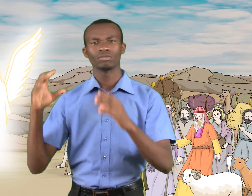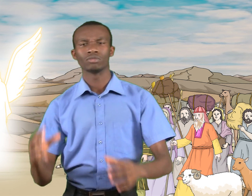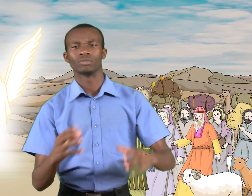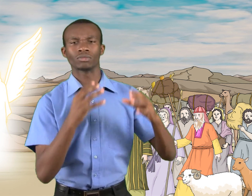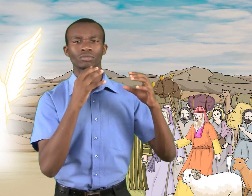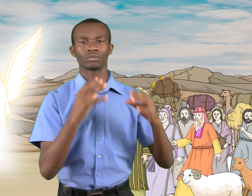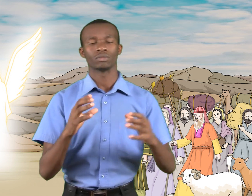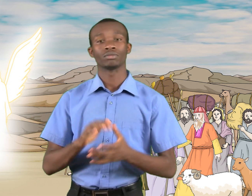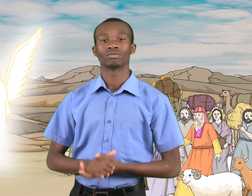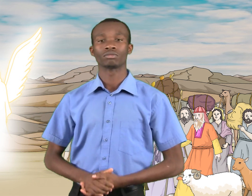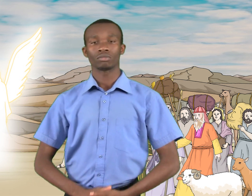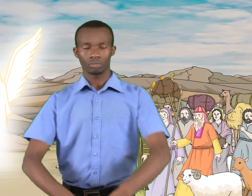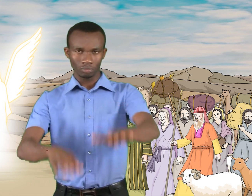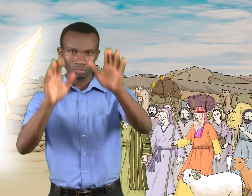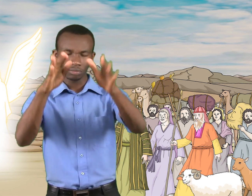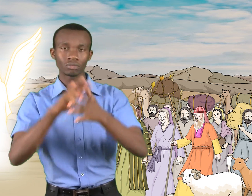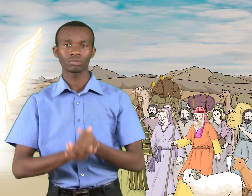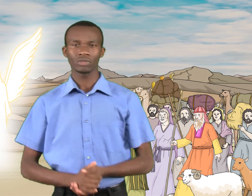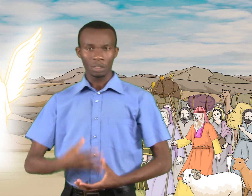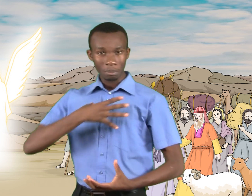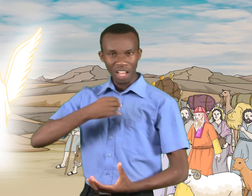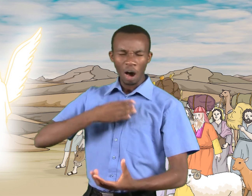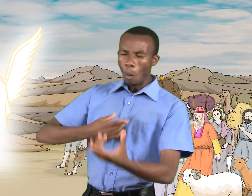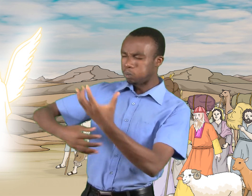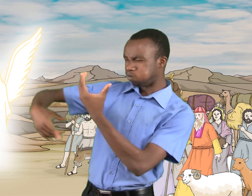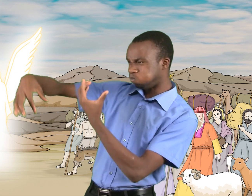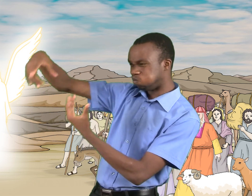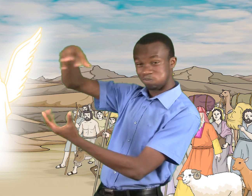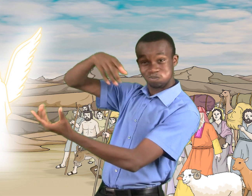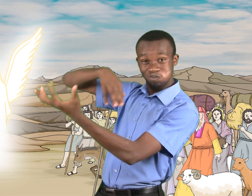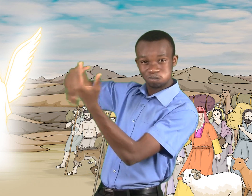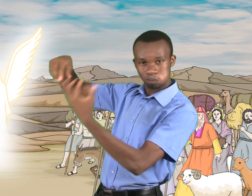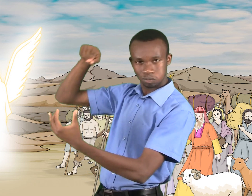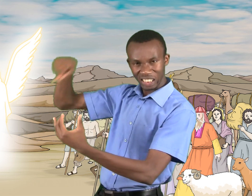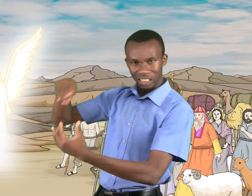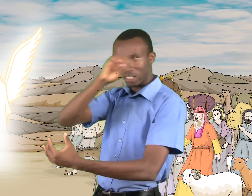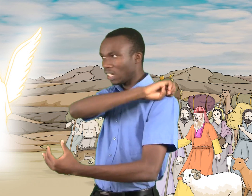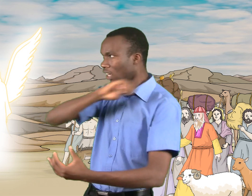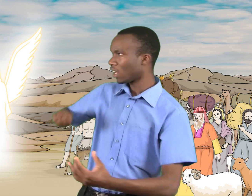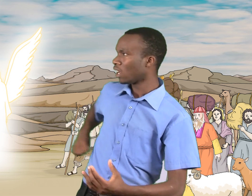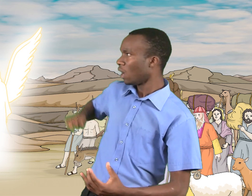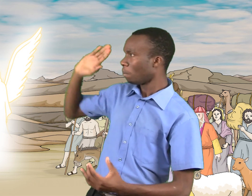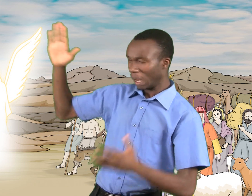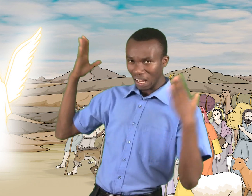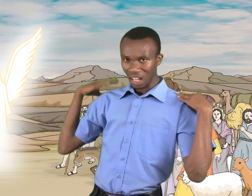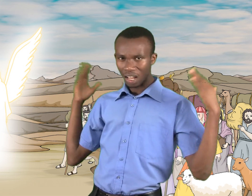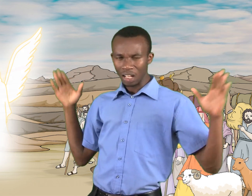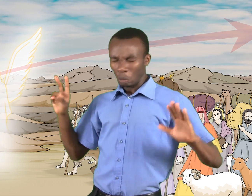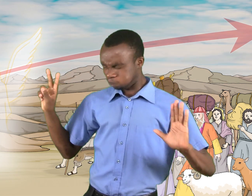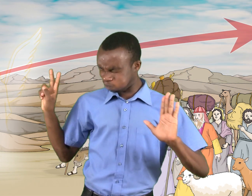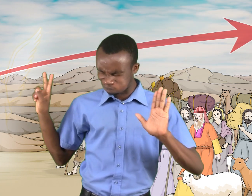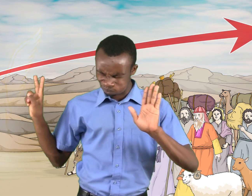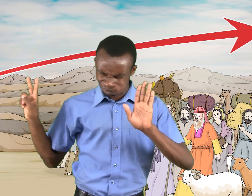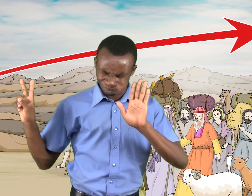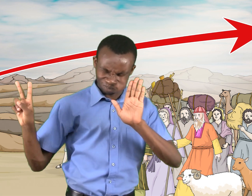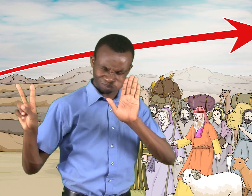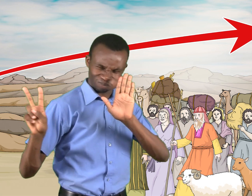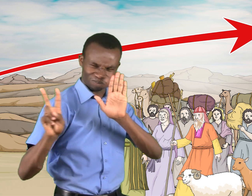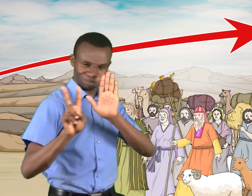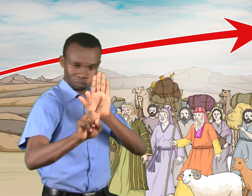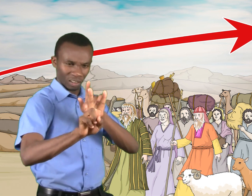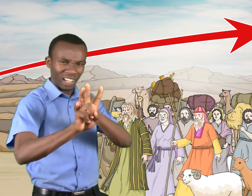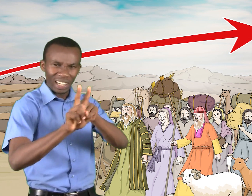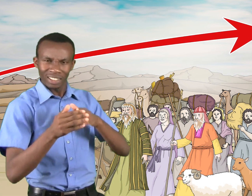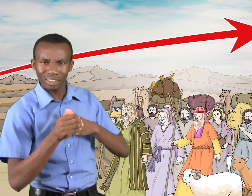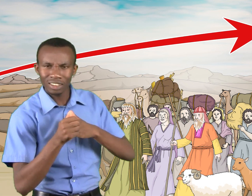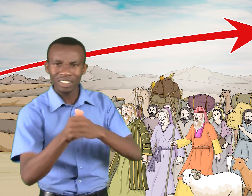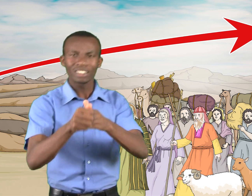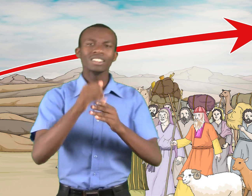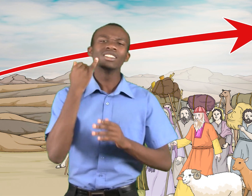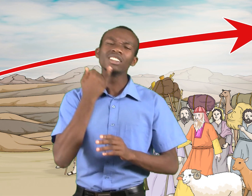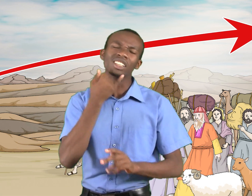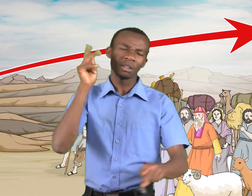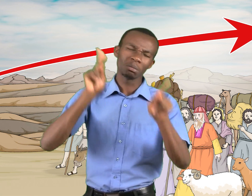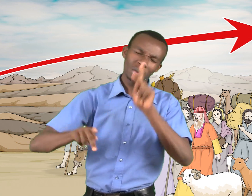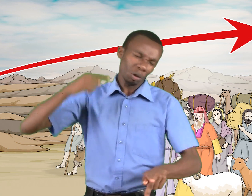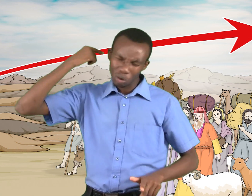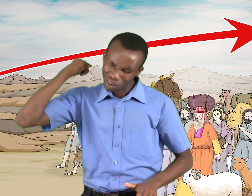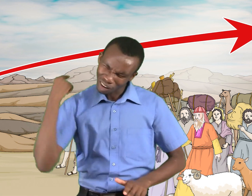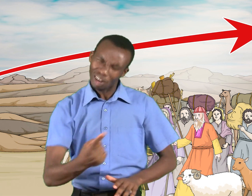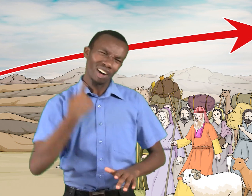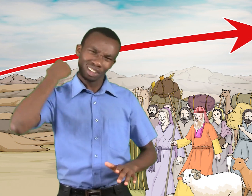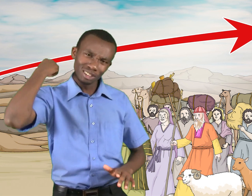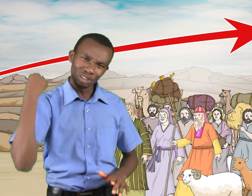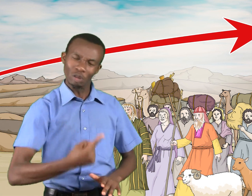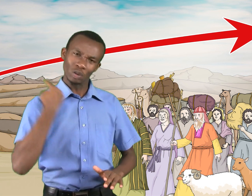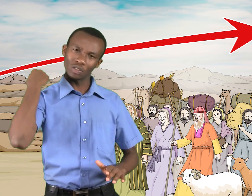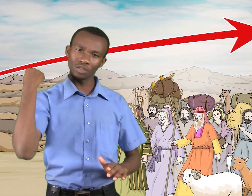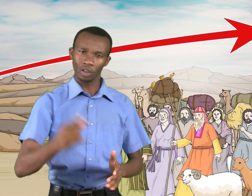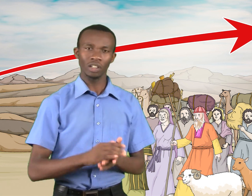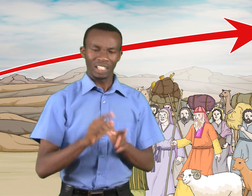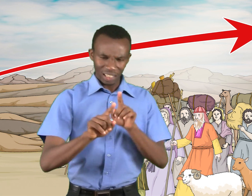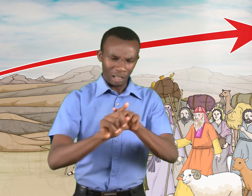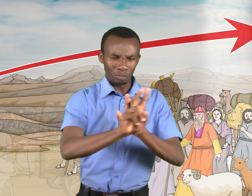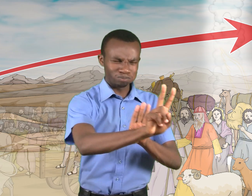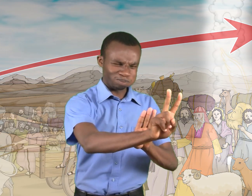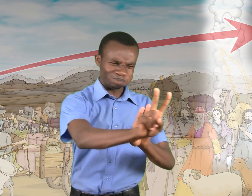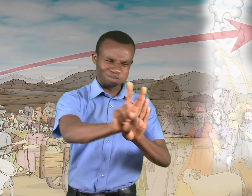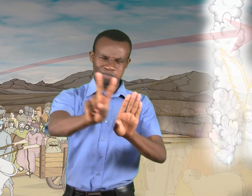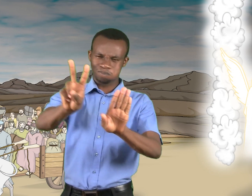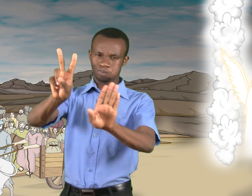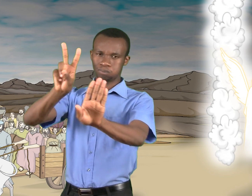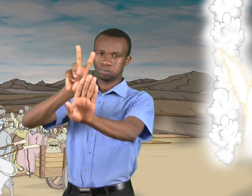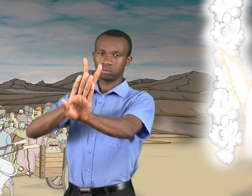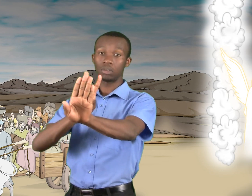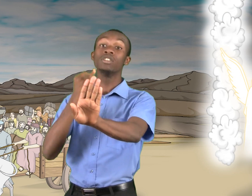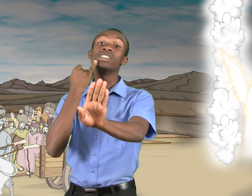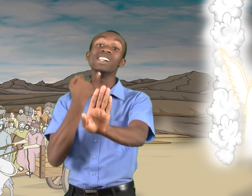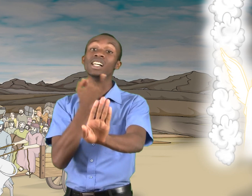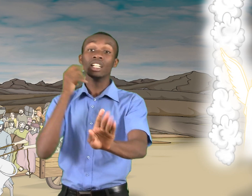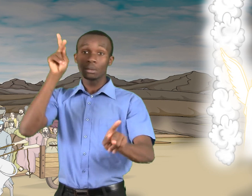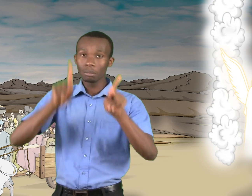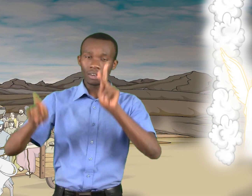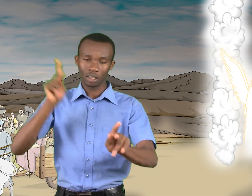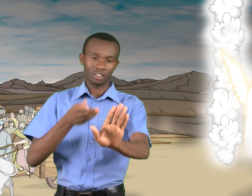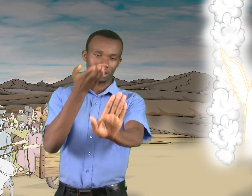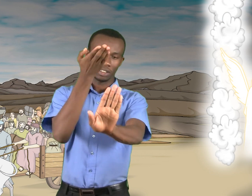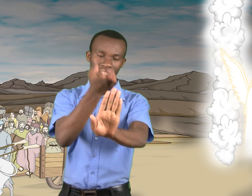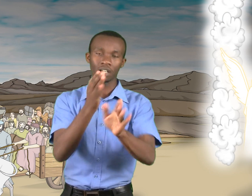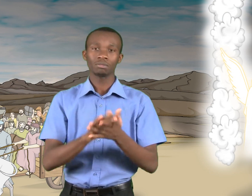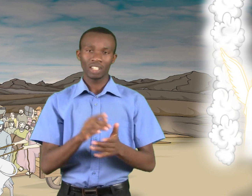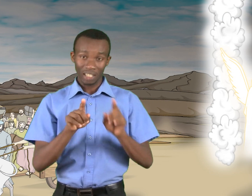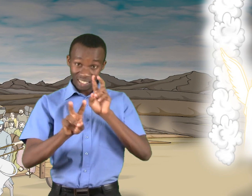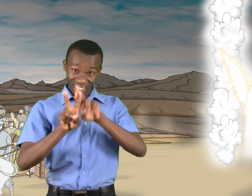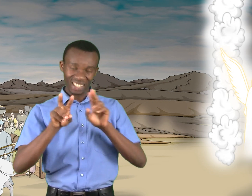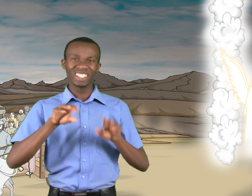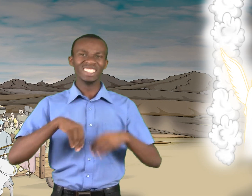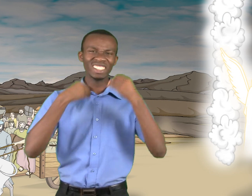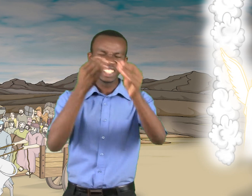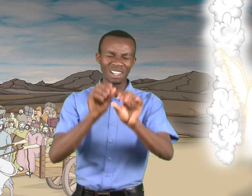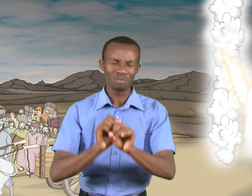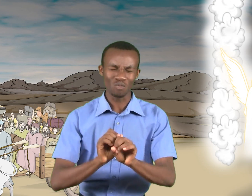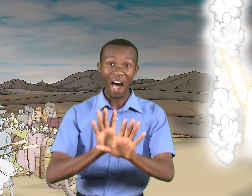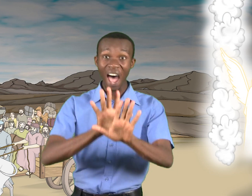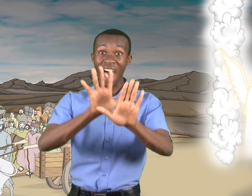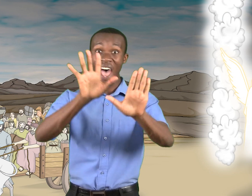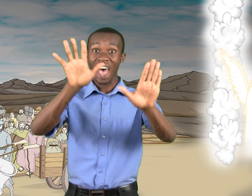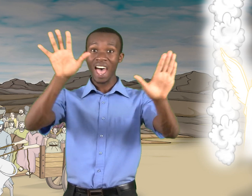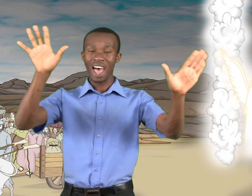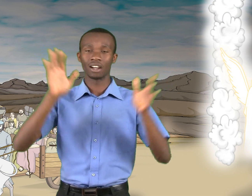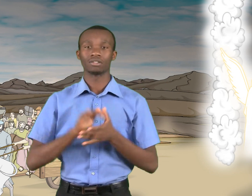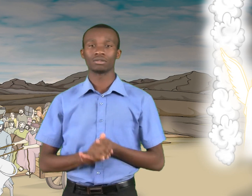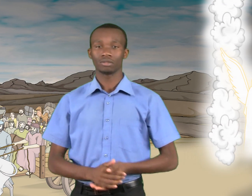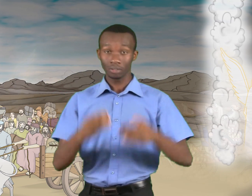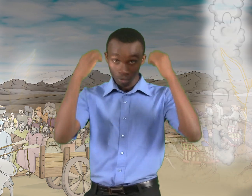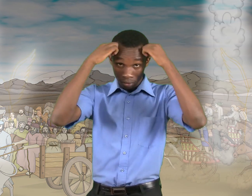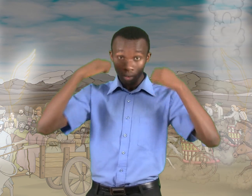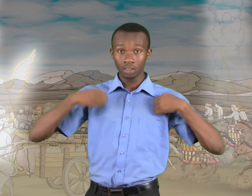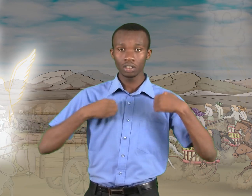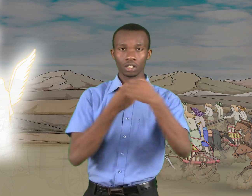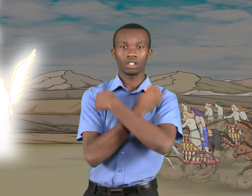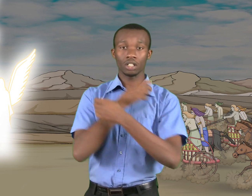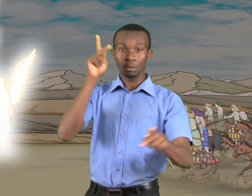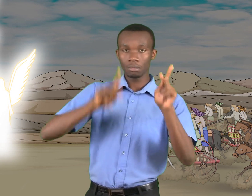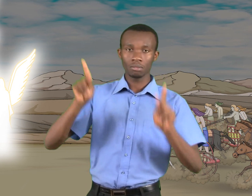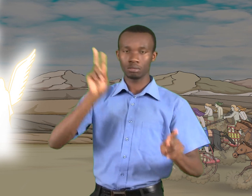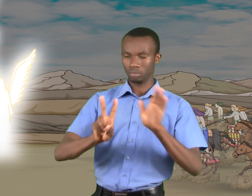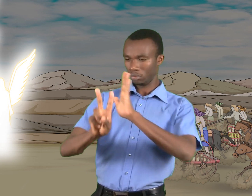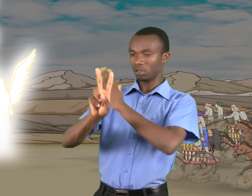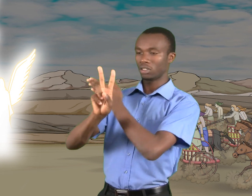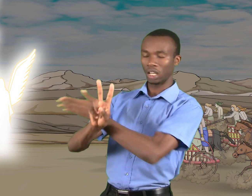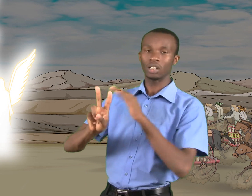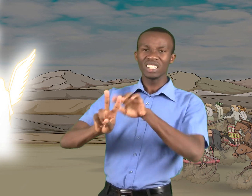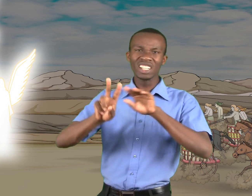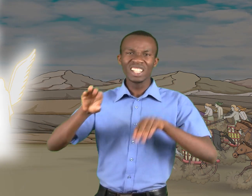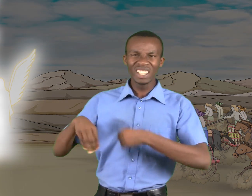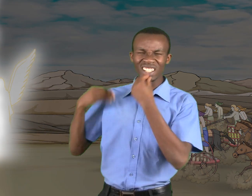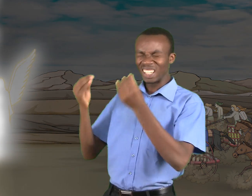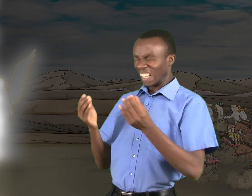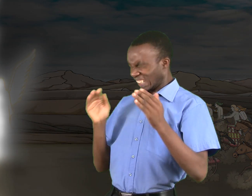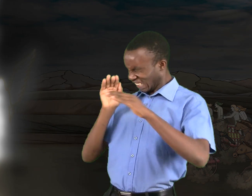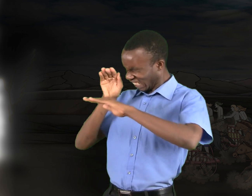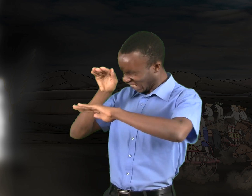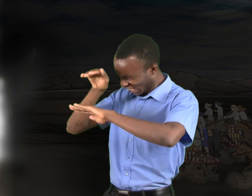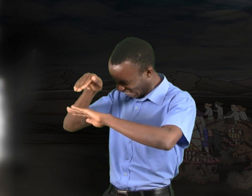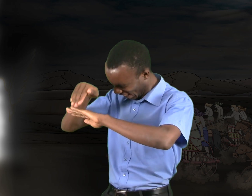The pillar of cloud also moved from before them and stood behind them, so that it came between the camps of Egypt and Israel.